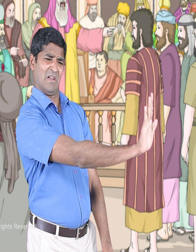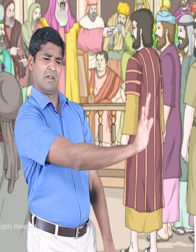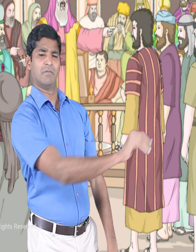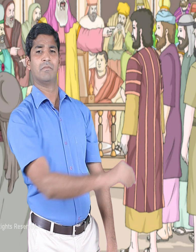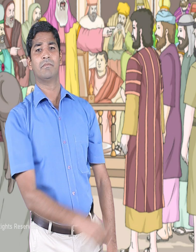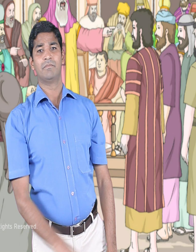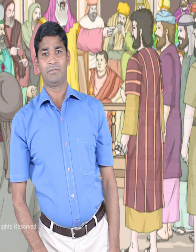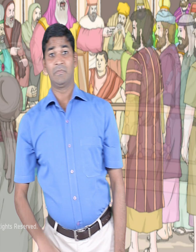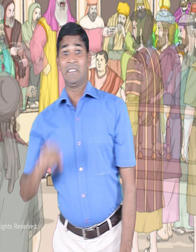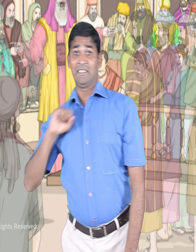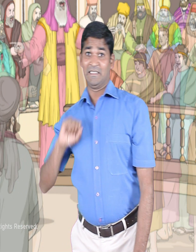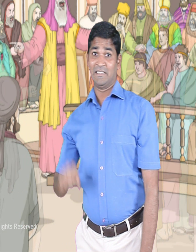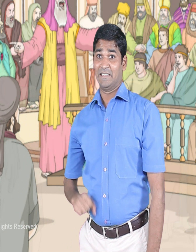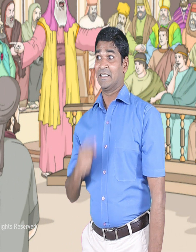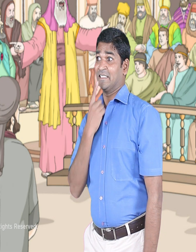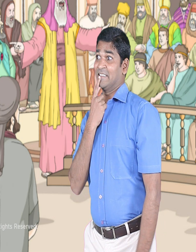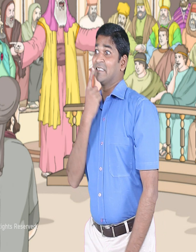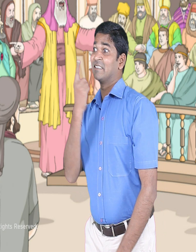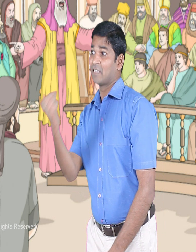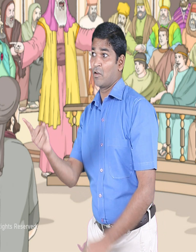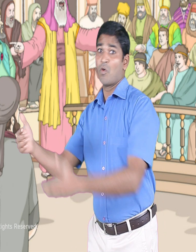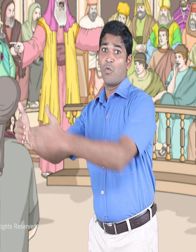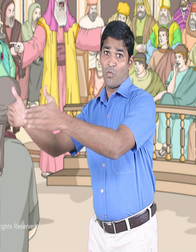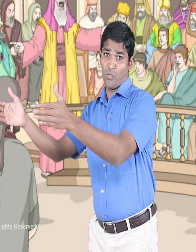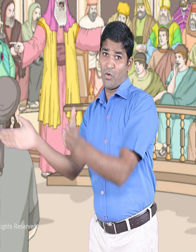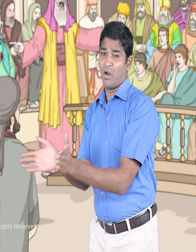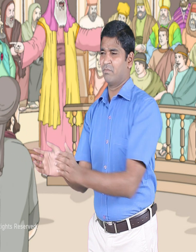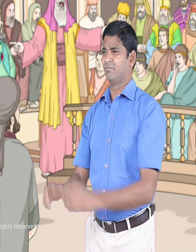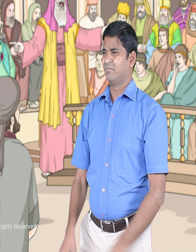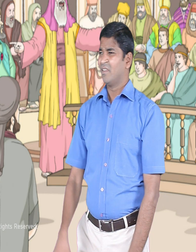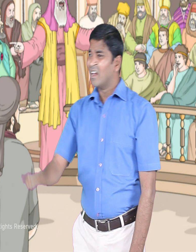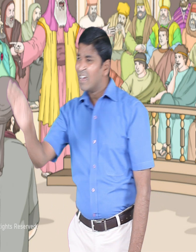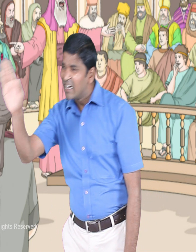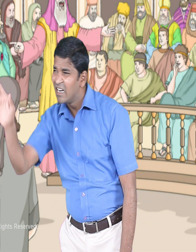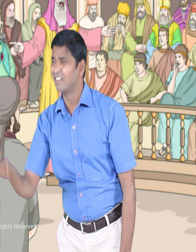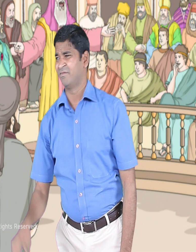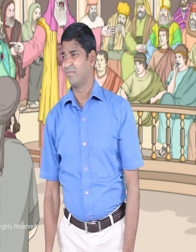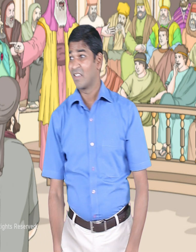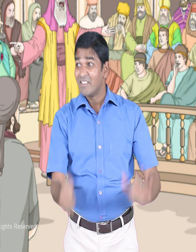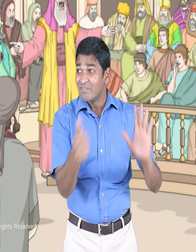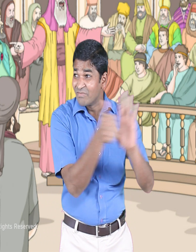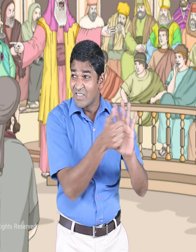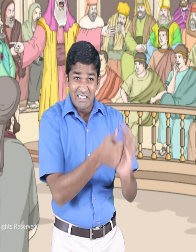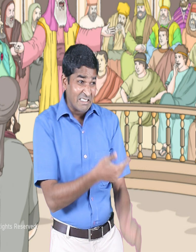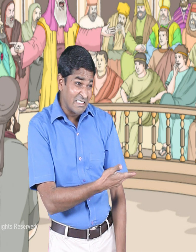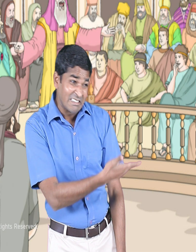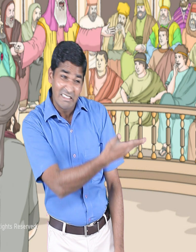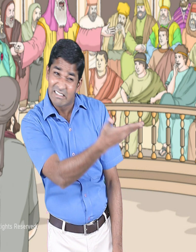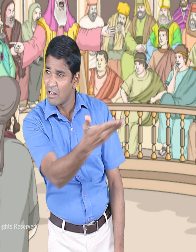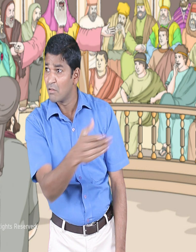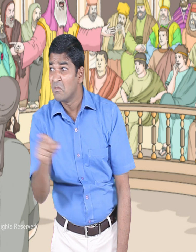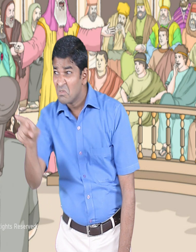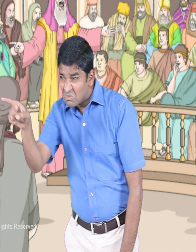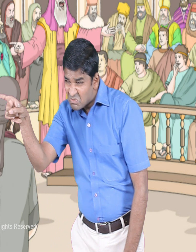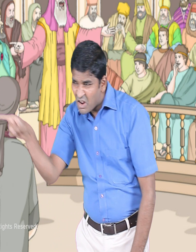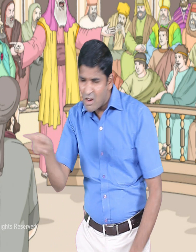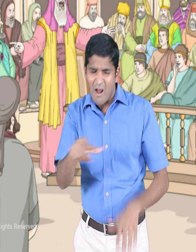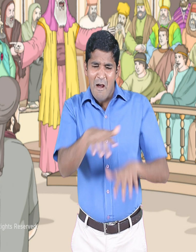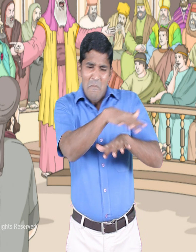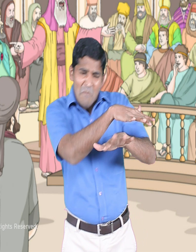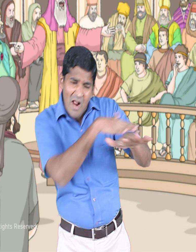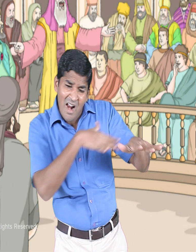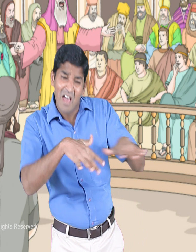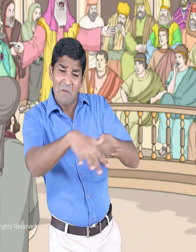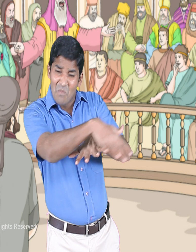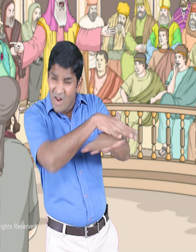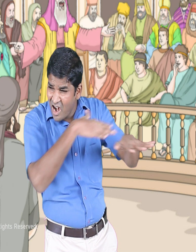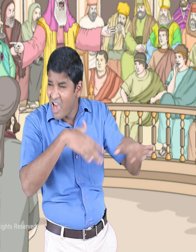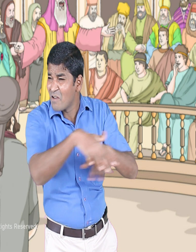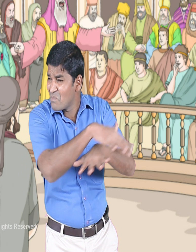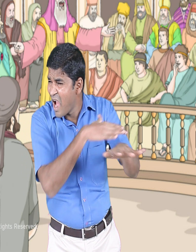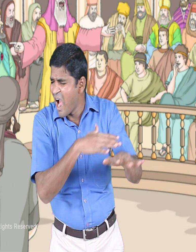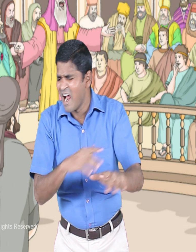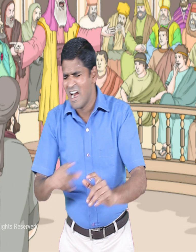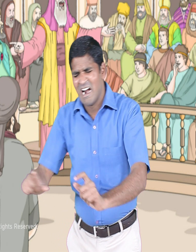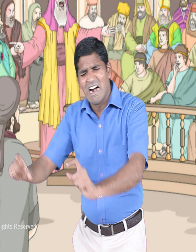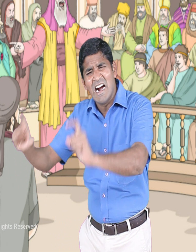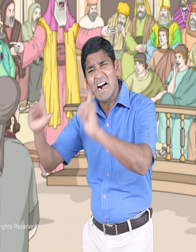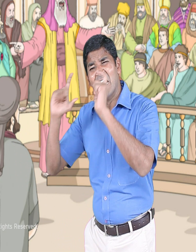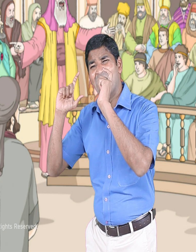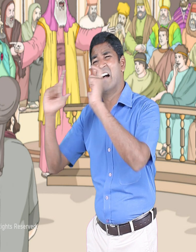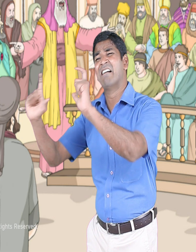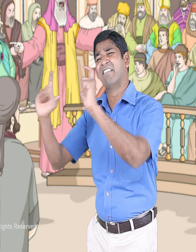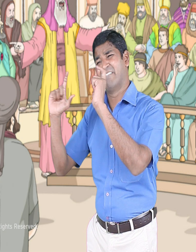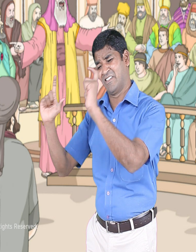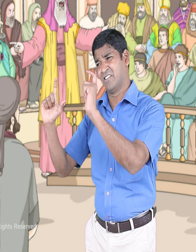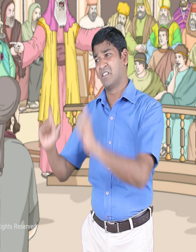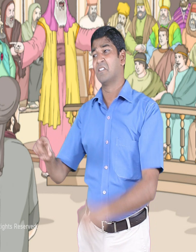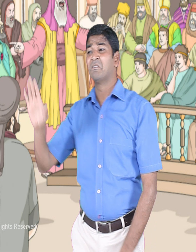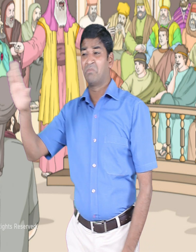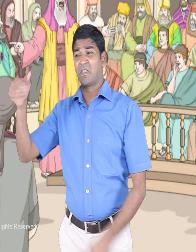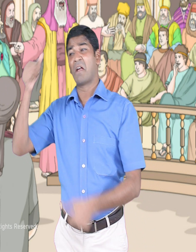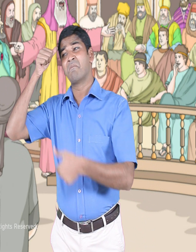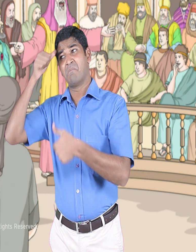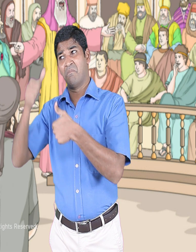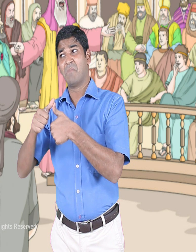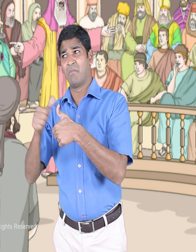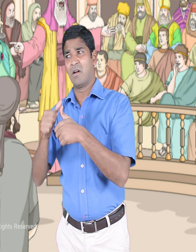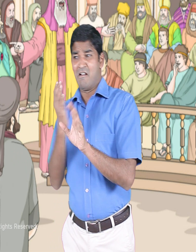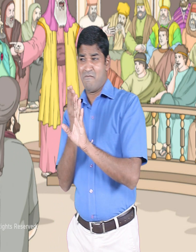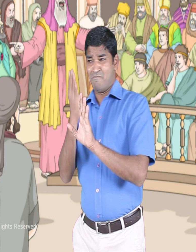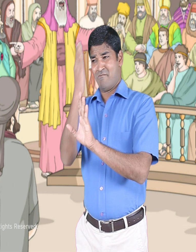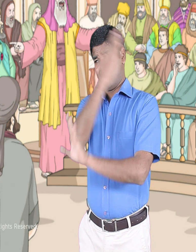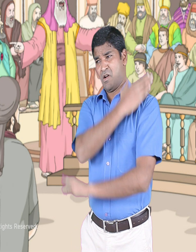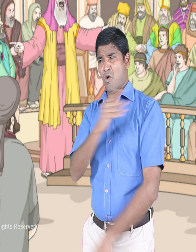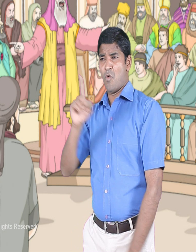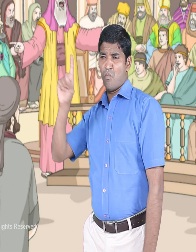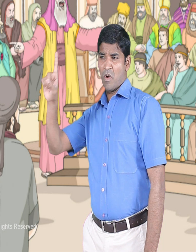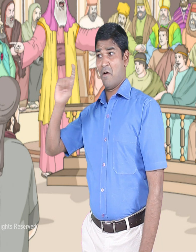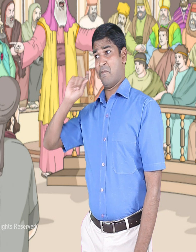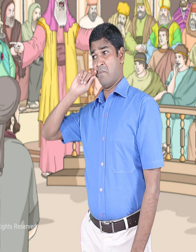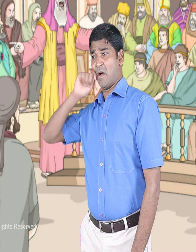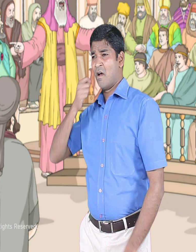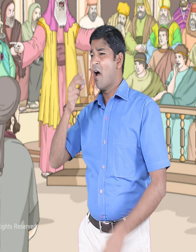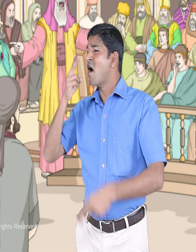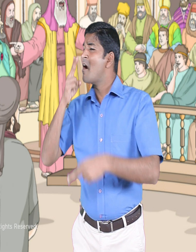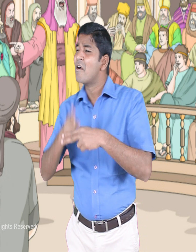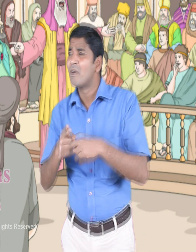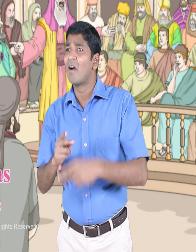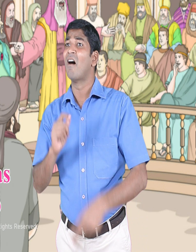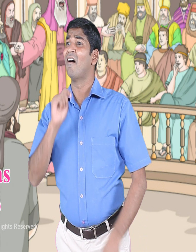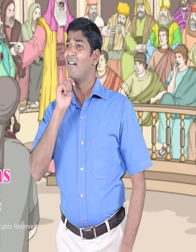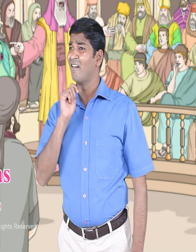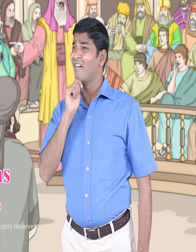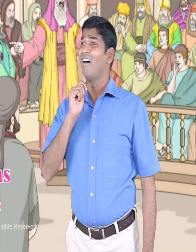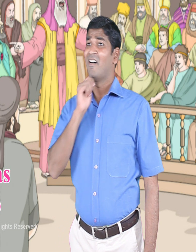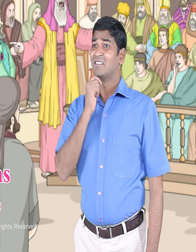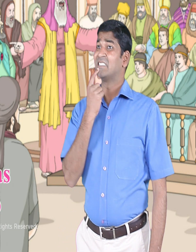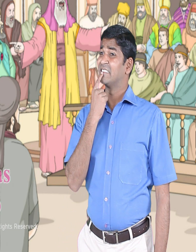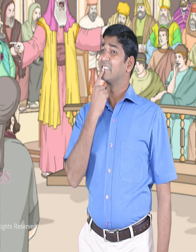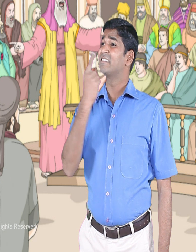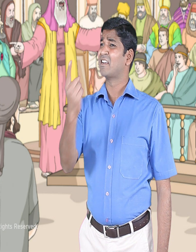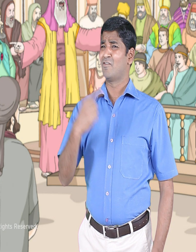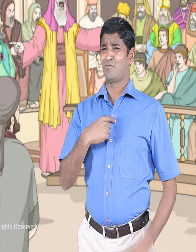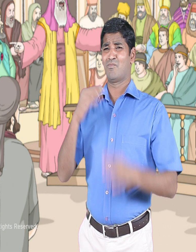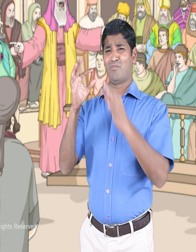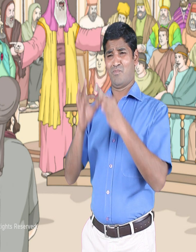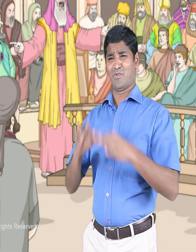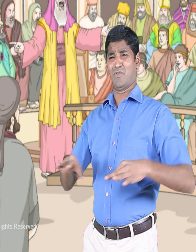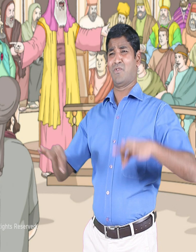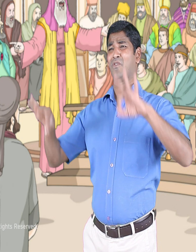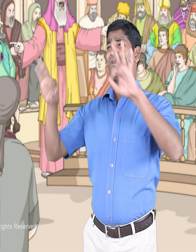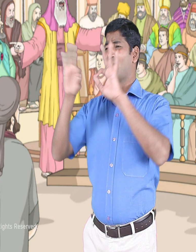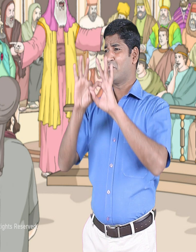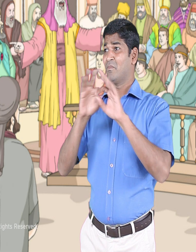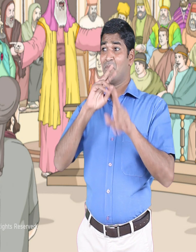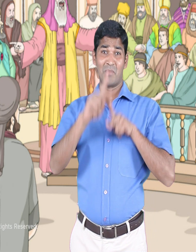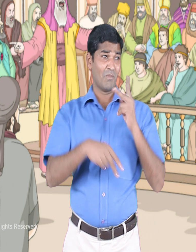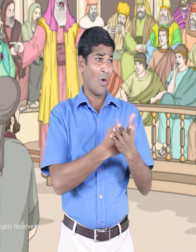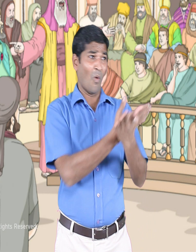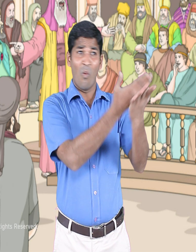“Men of Israel,” he said, “consider carefully what you are about to do to these men.